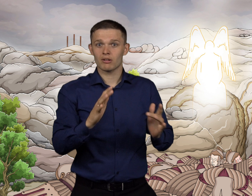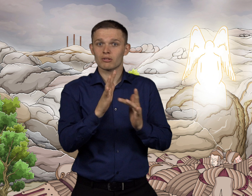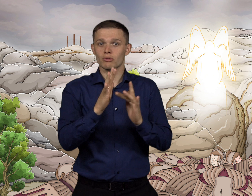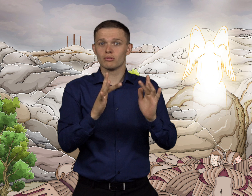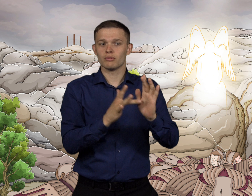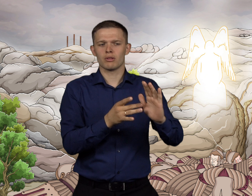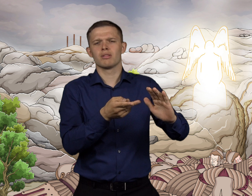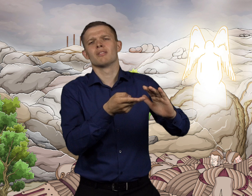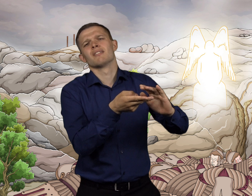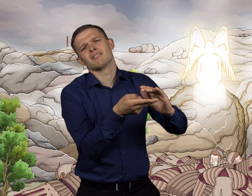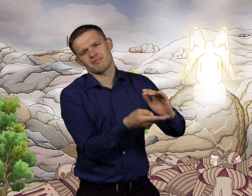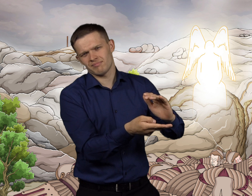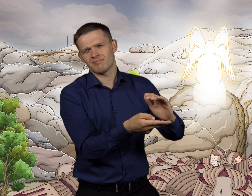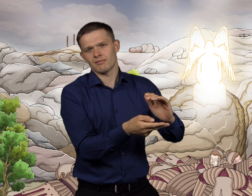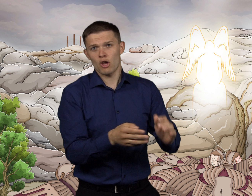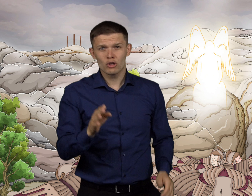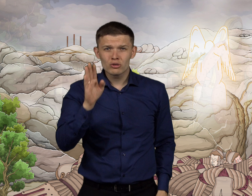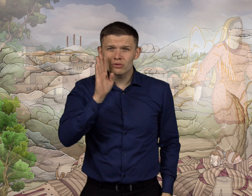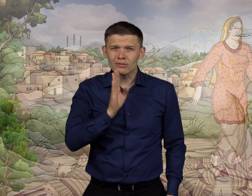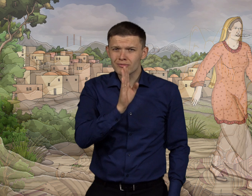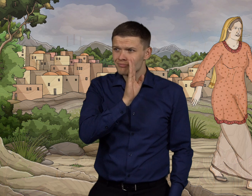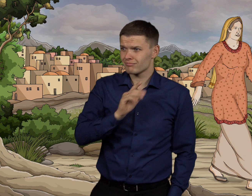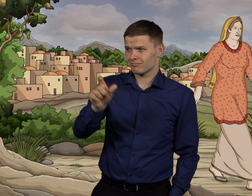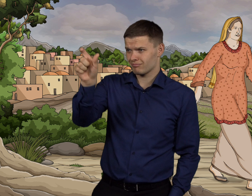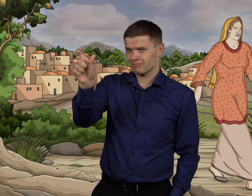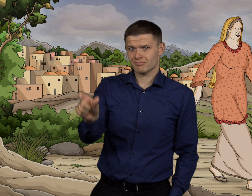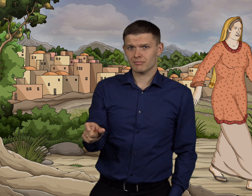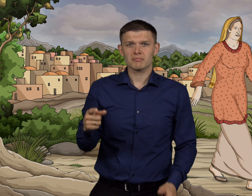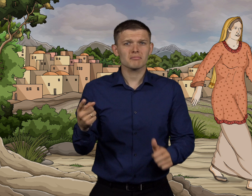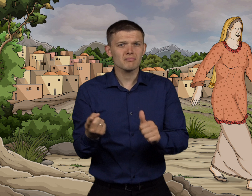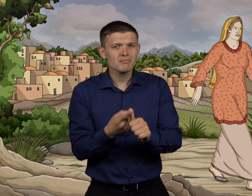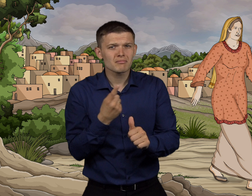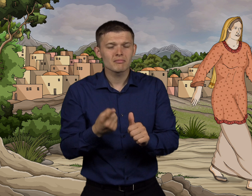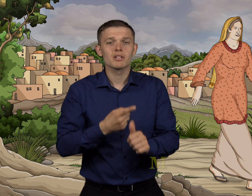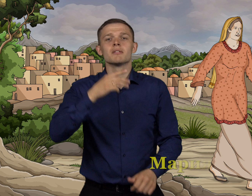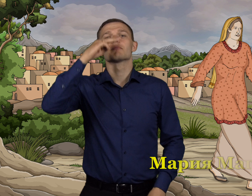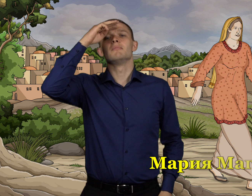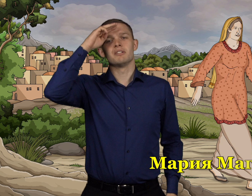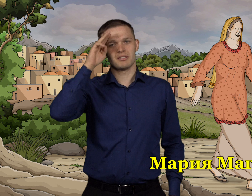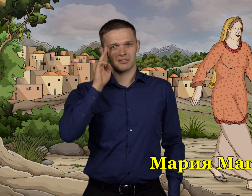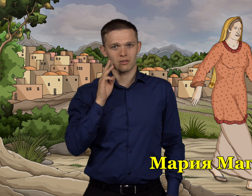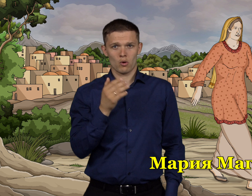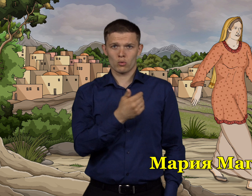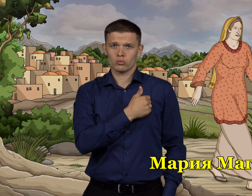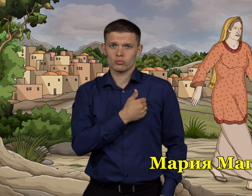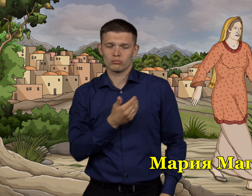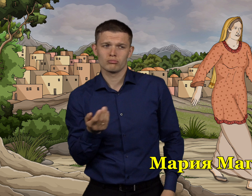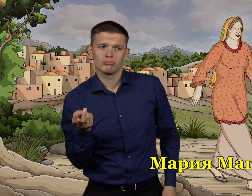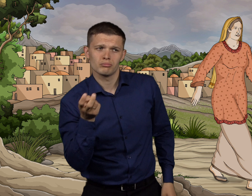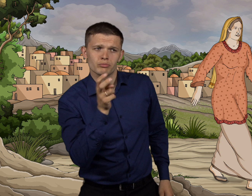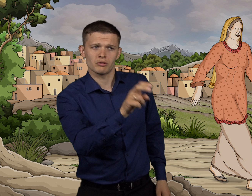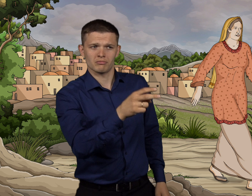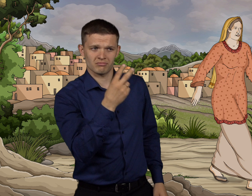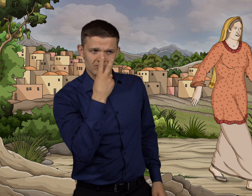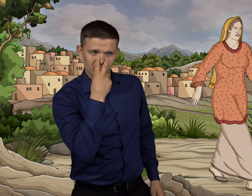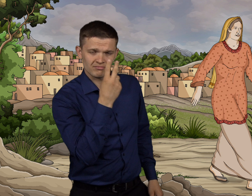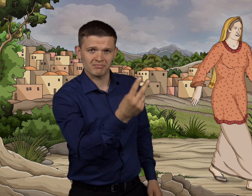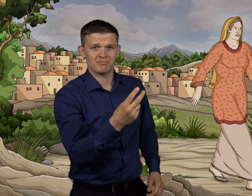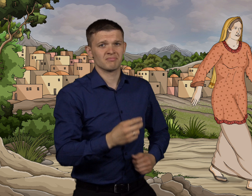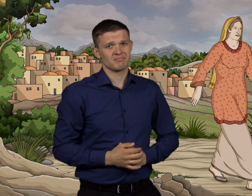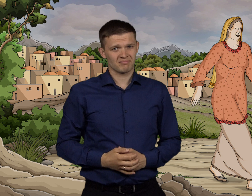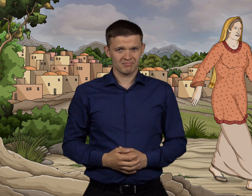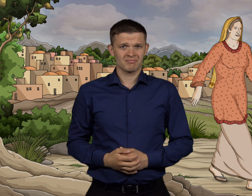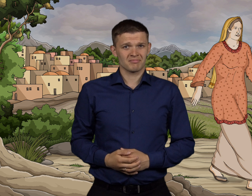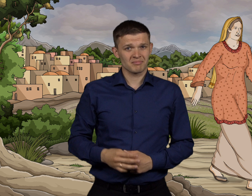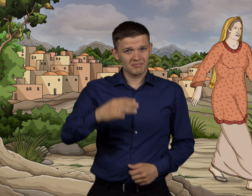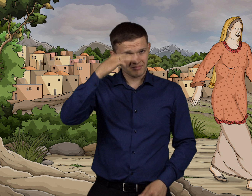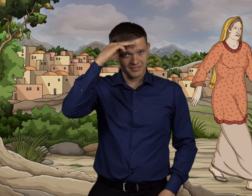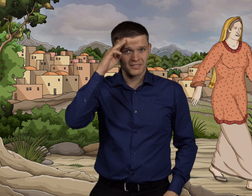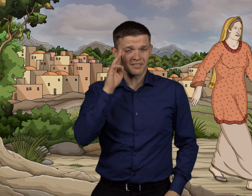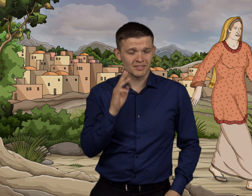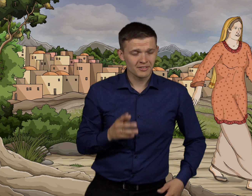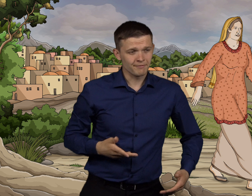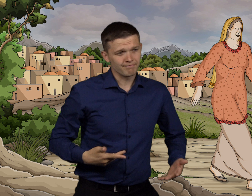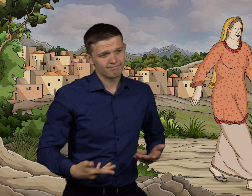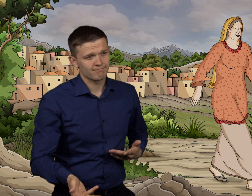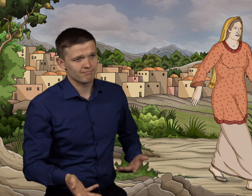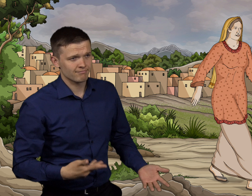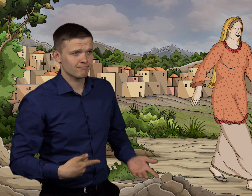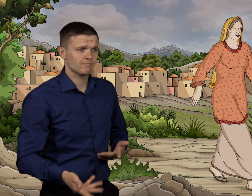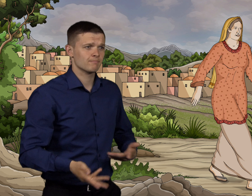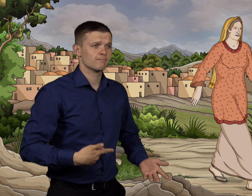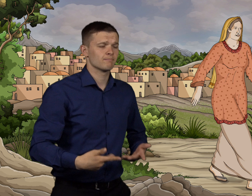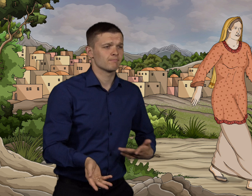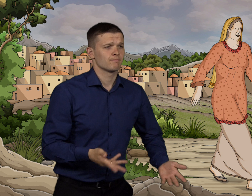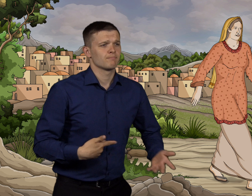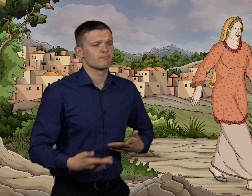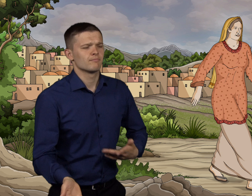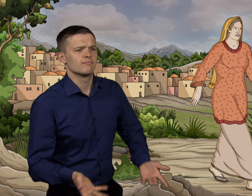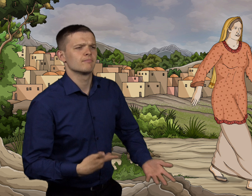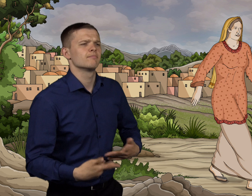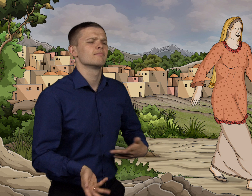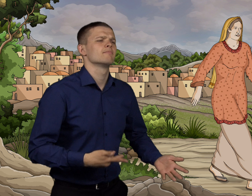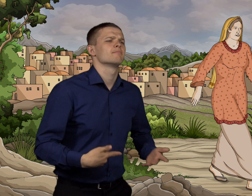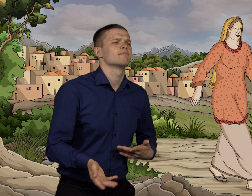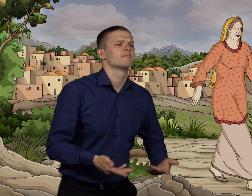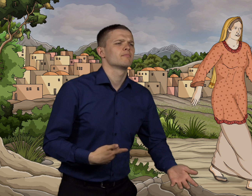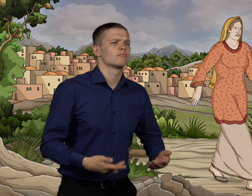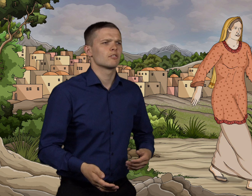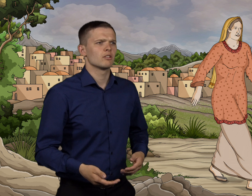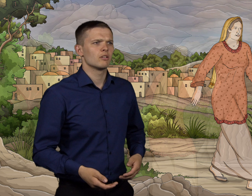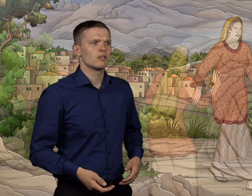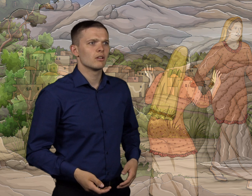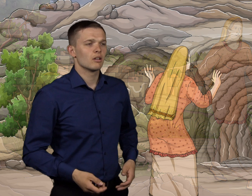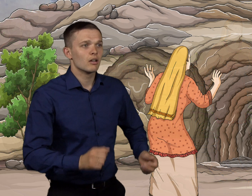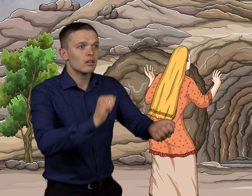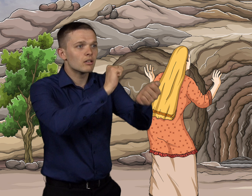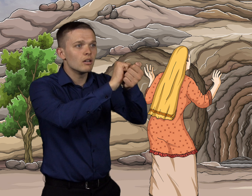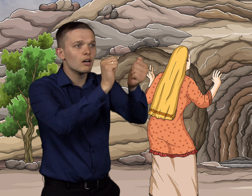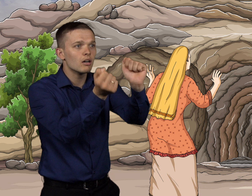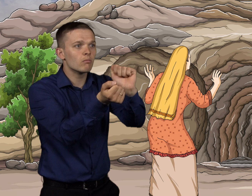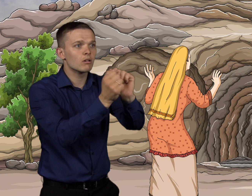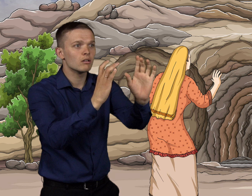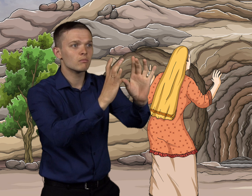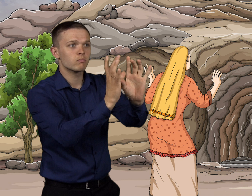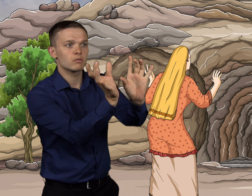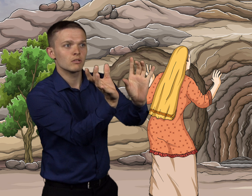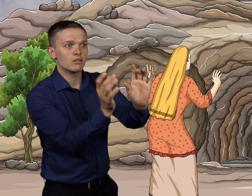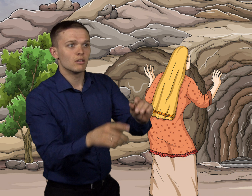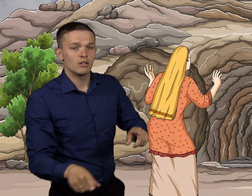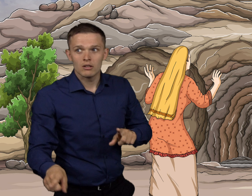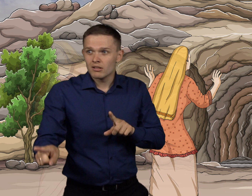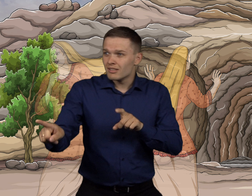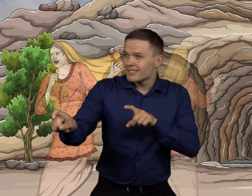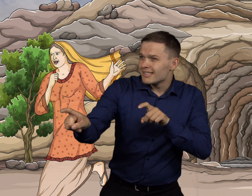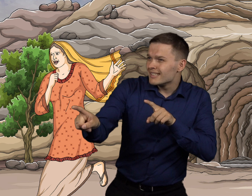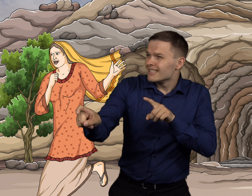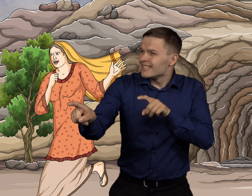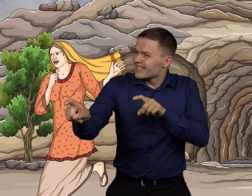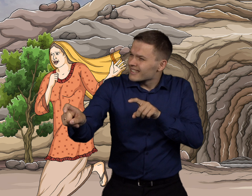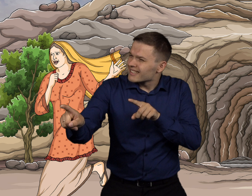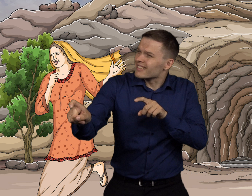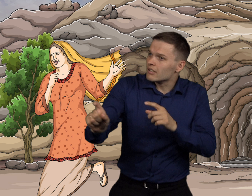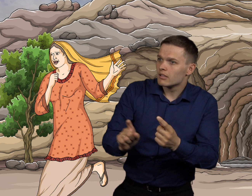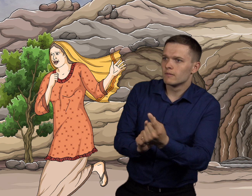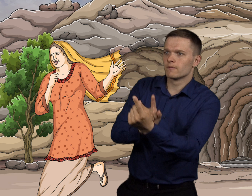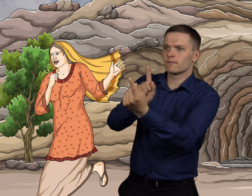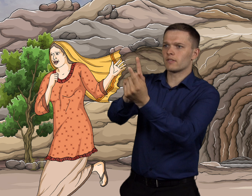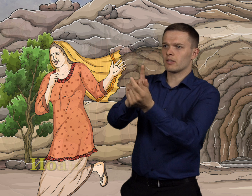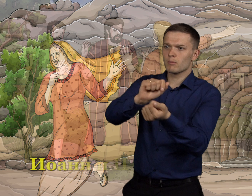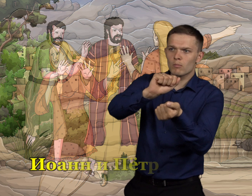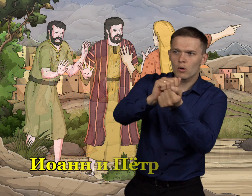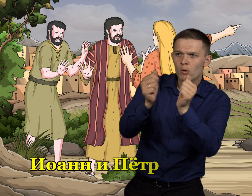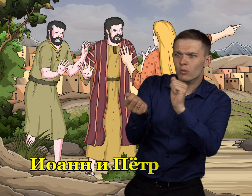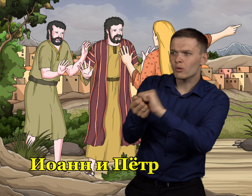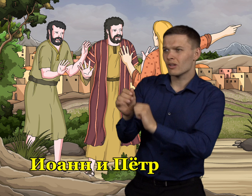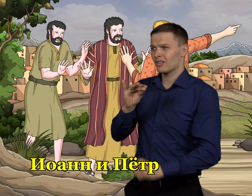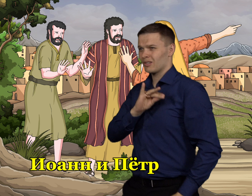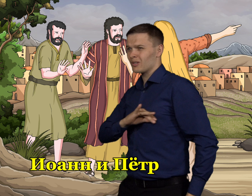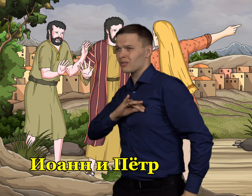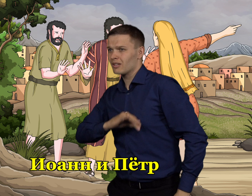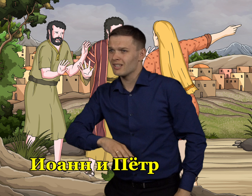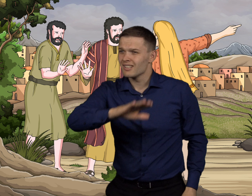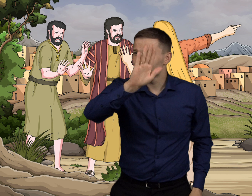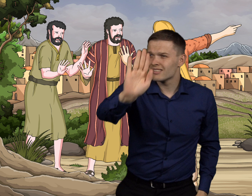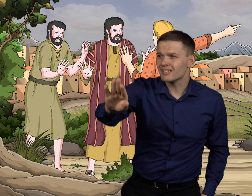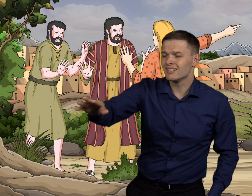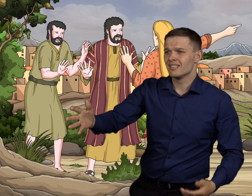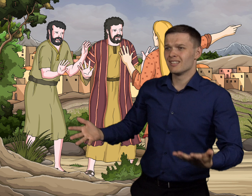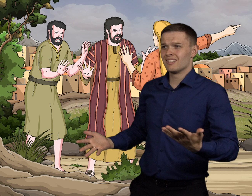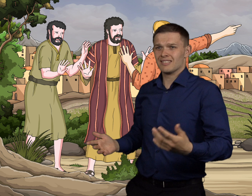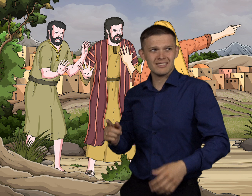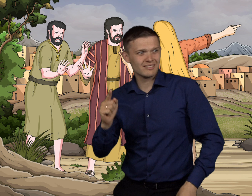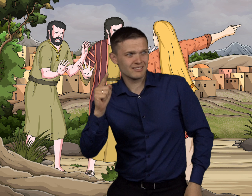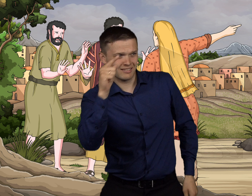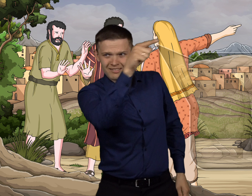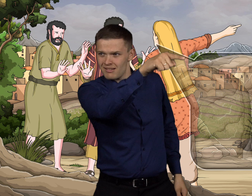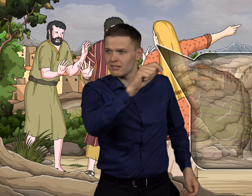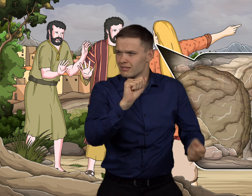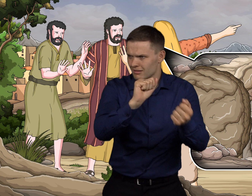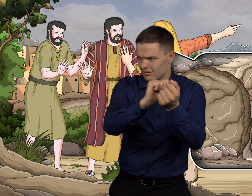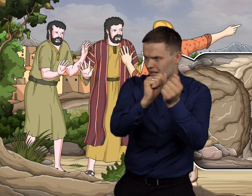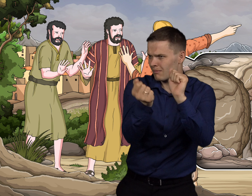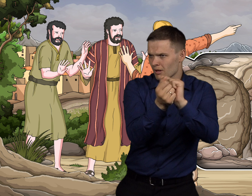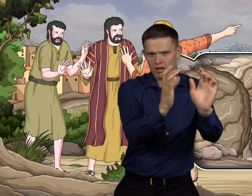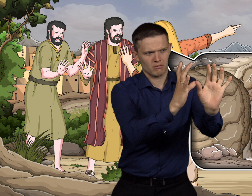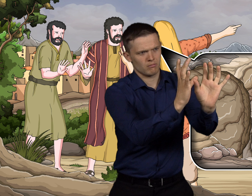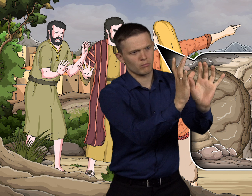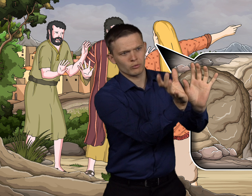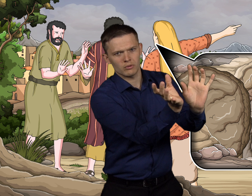Early on the first day of the week, while it was still dark, Mary Magdalene went to the tomb and saw that the stone had been removed from the entrance. So she came running to Simon Peter and the other disciple, the one whom Jesus loved.